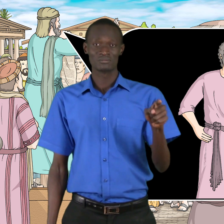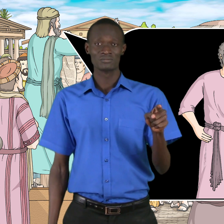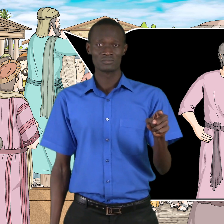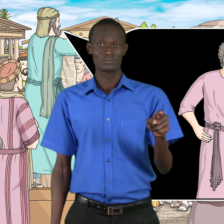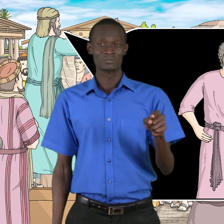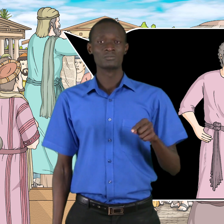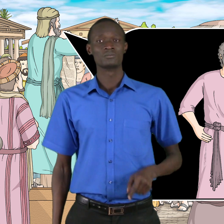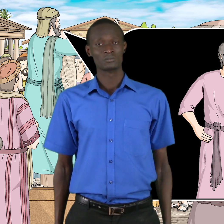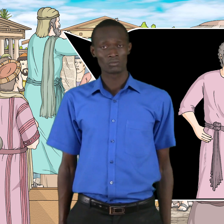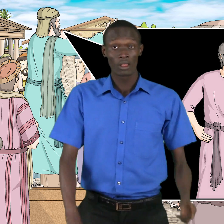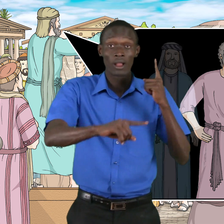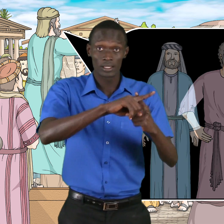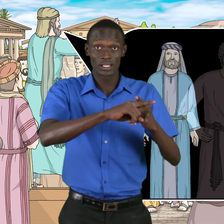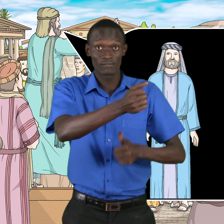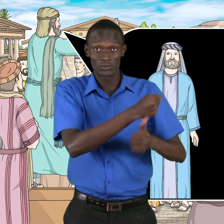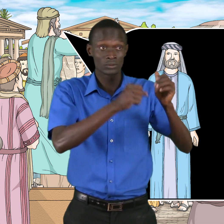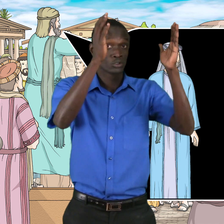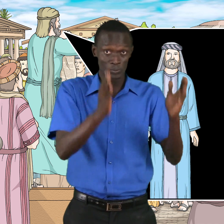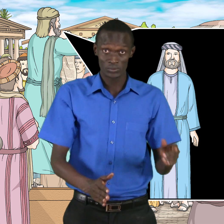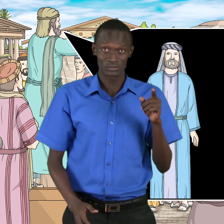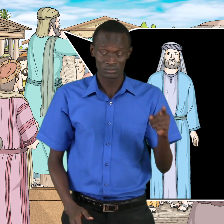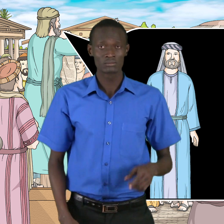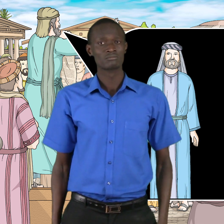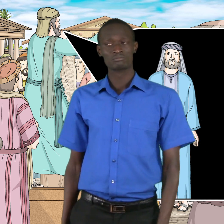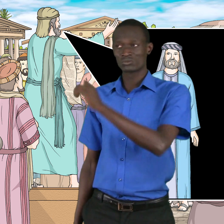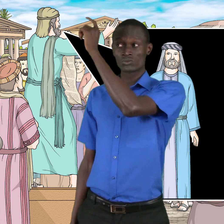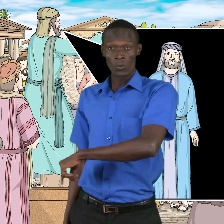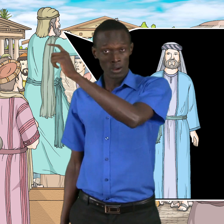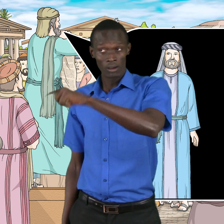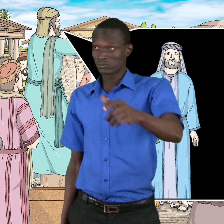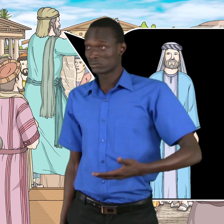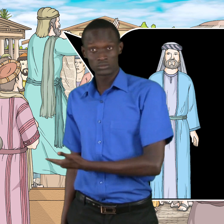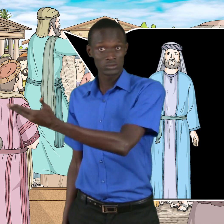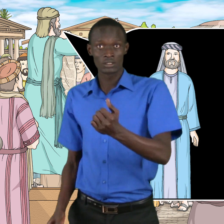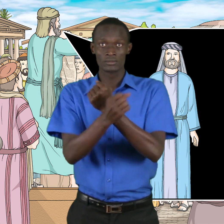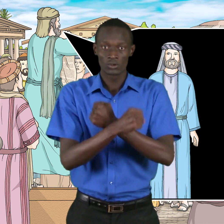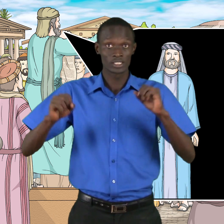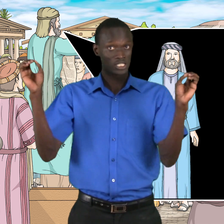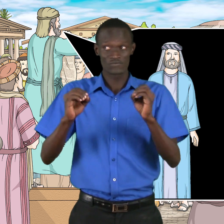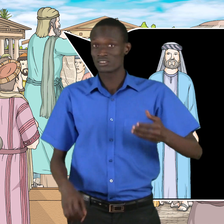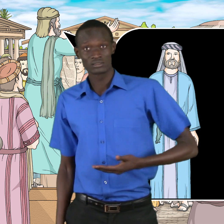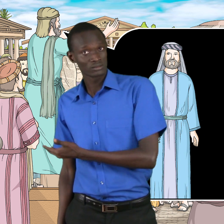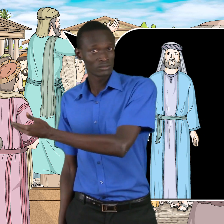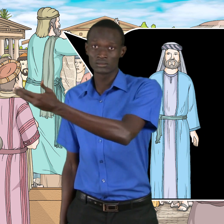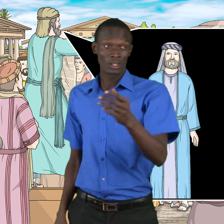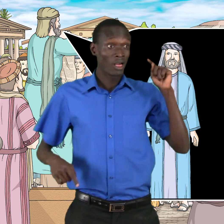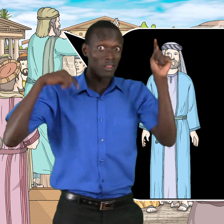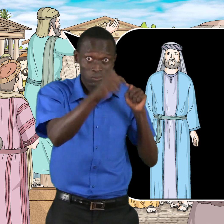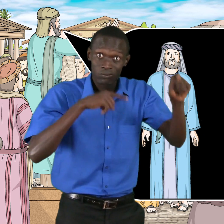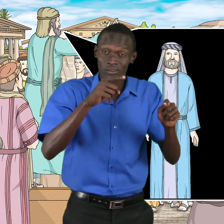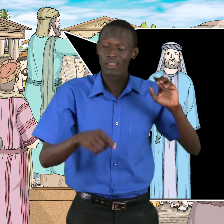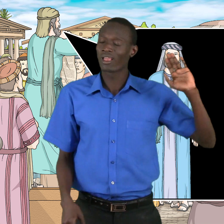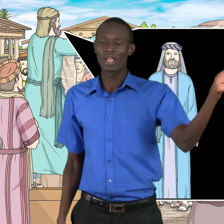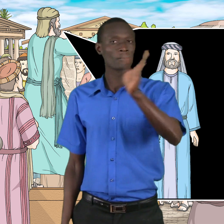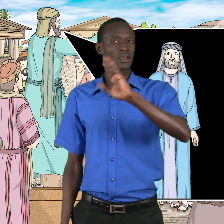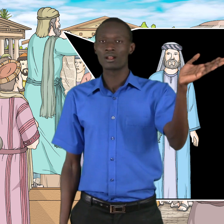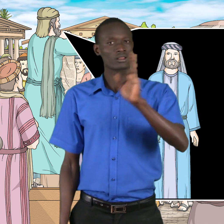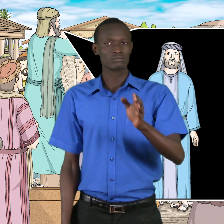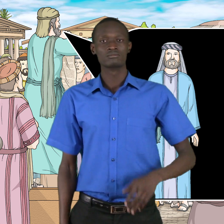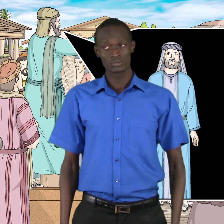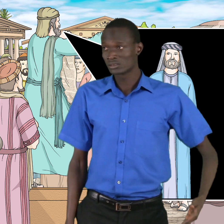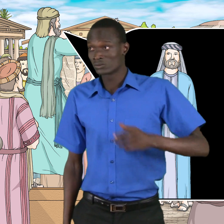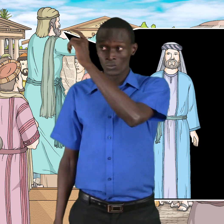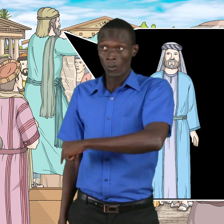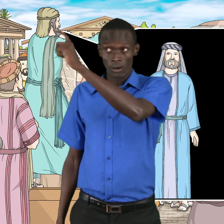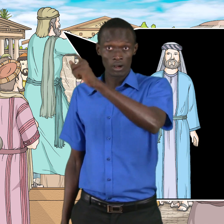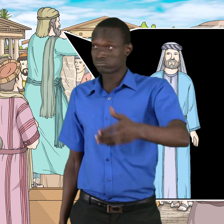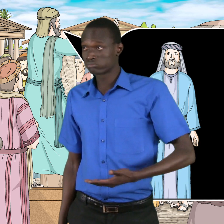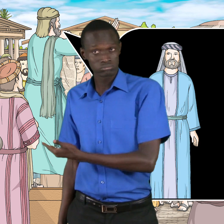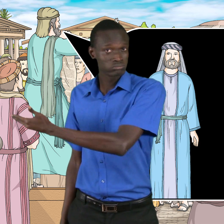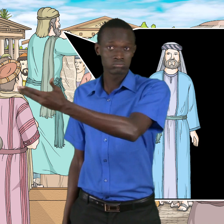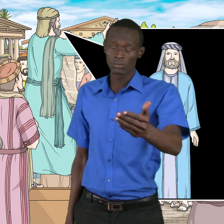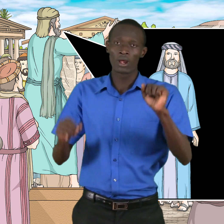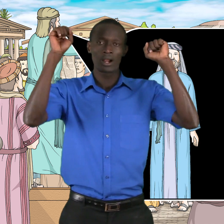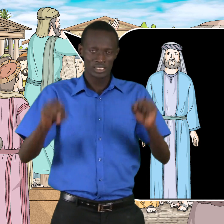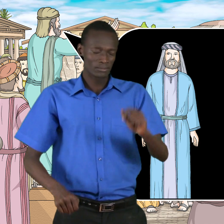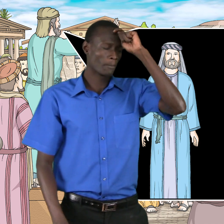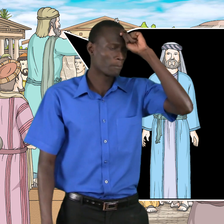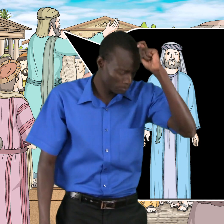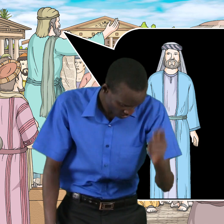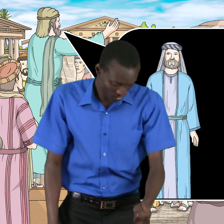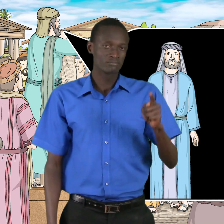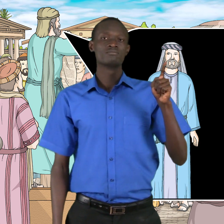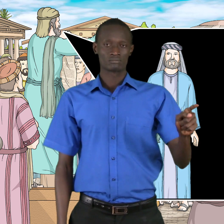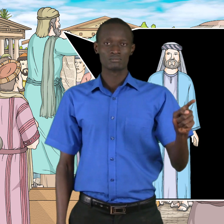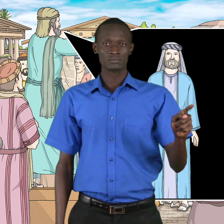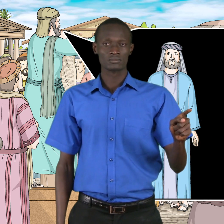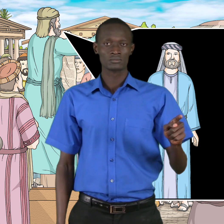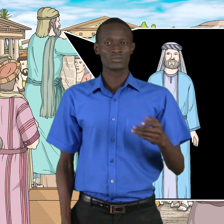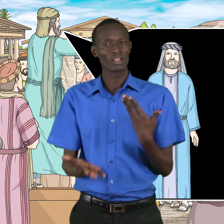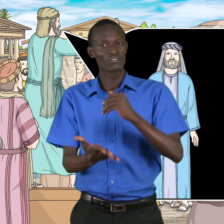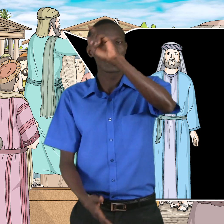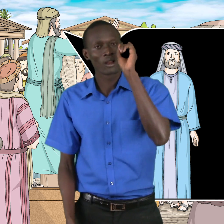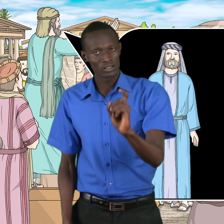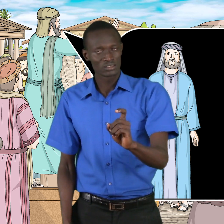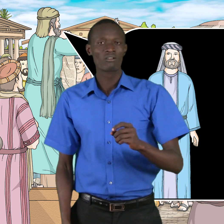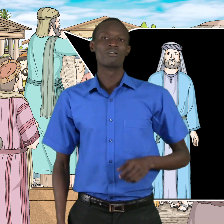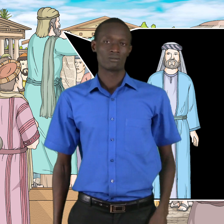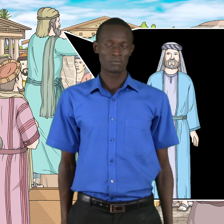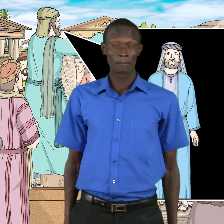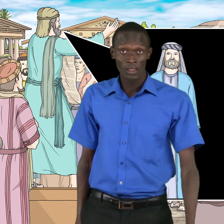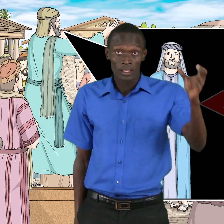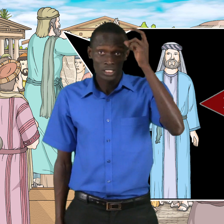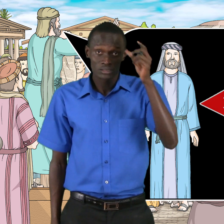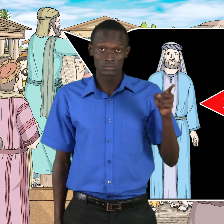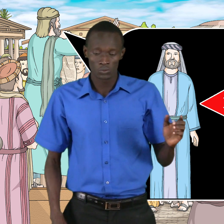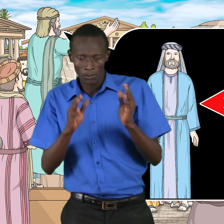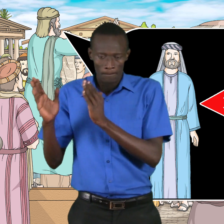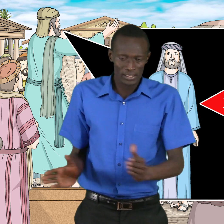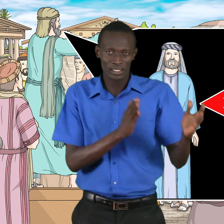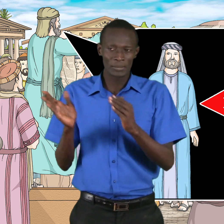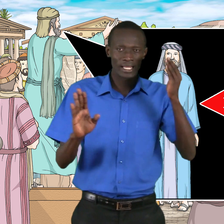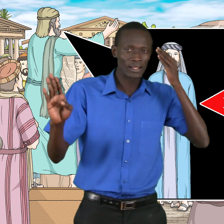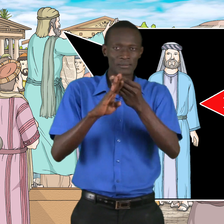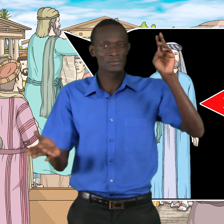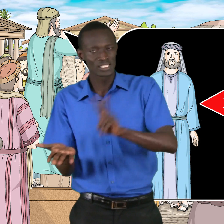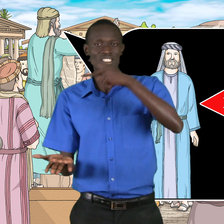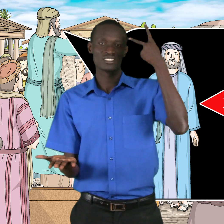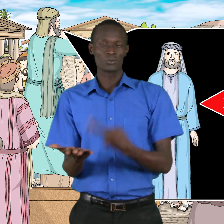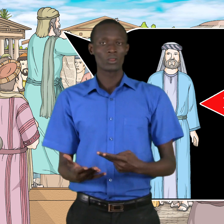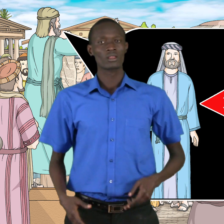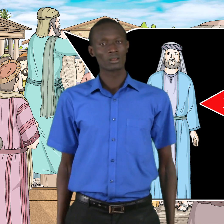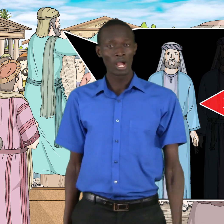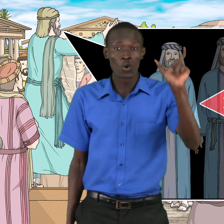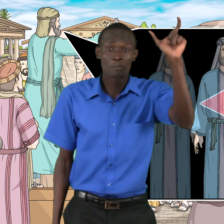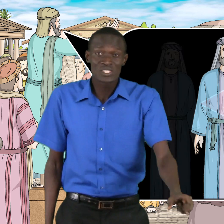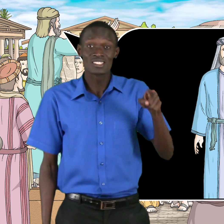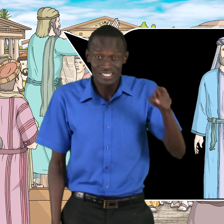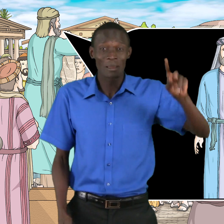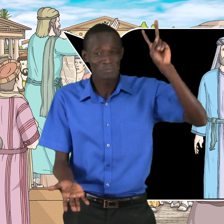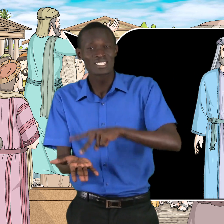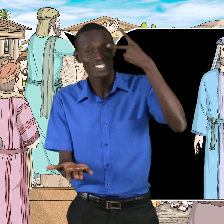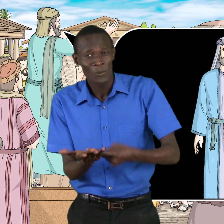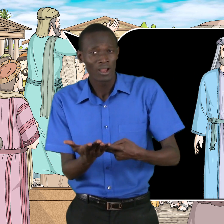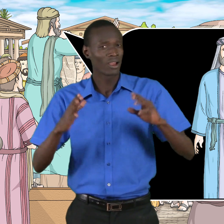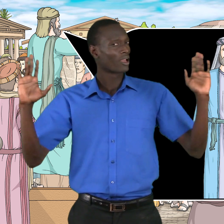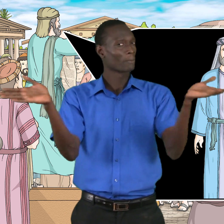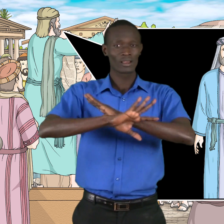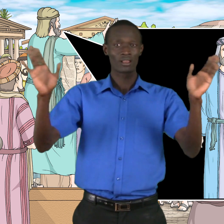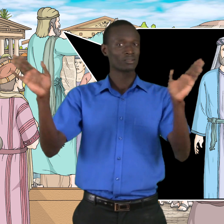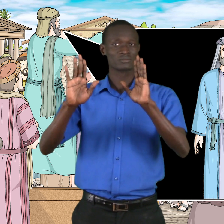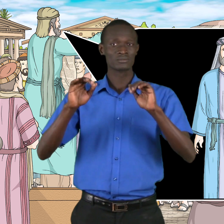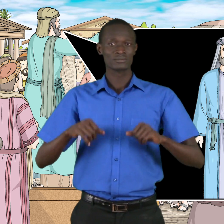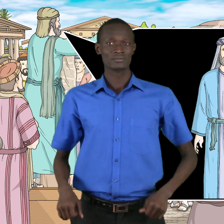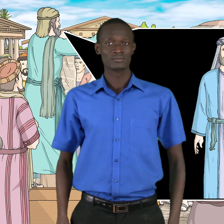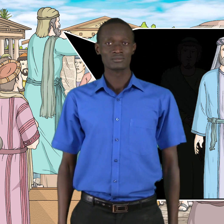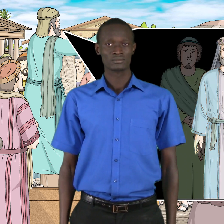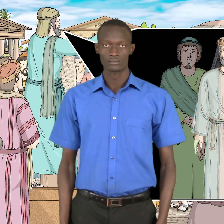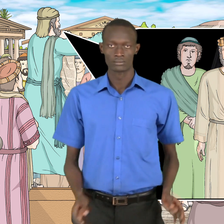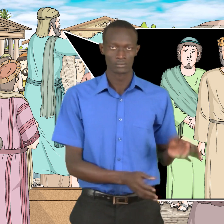Furthermore, he must have a good reputation with outsiders, so that he will not fall into disgrace and into the snare of the devil.